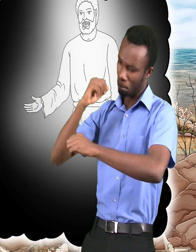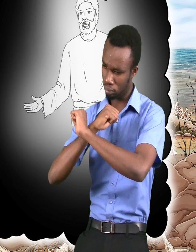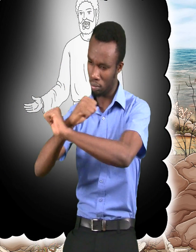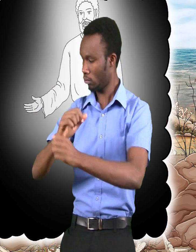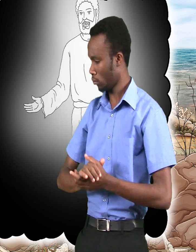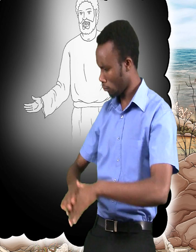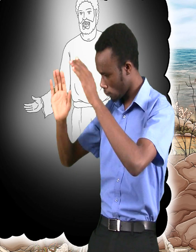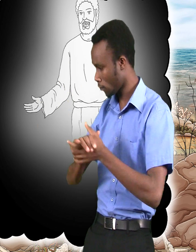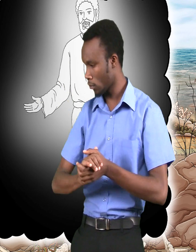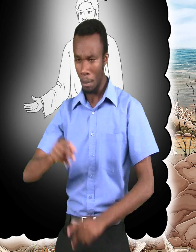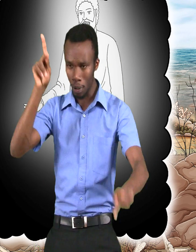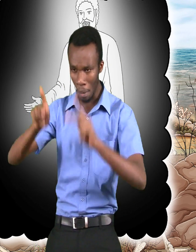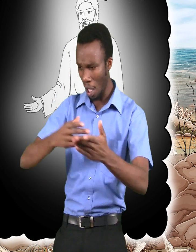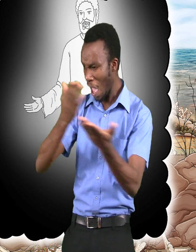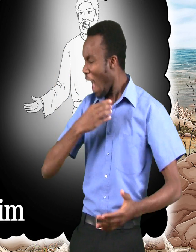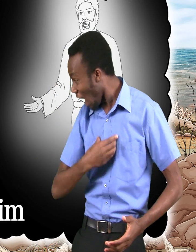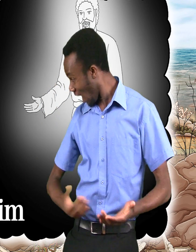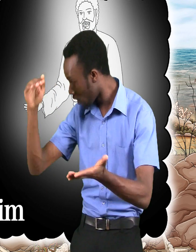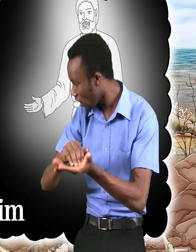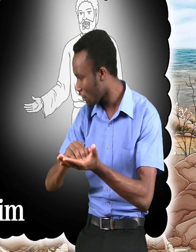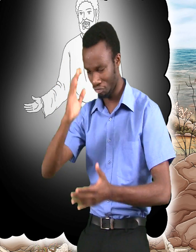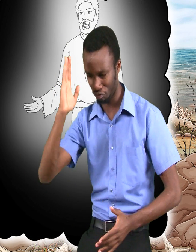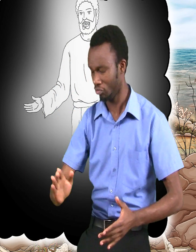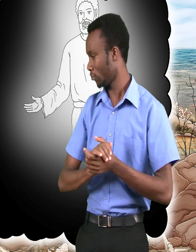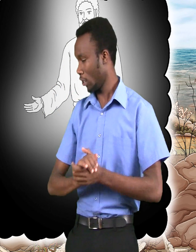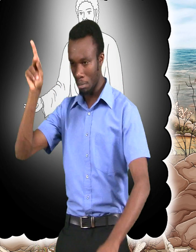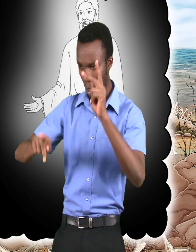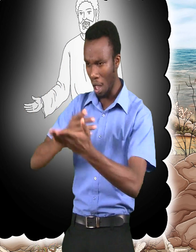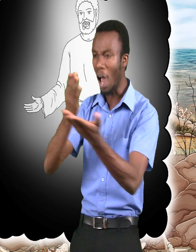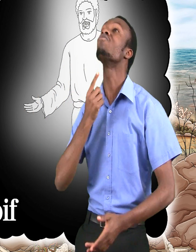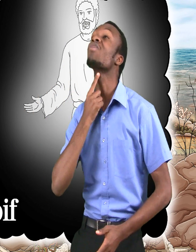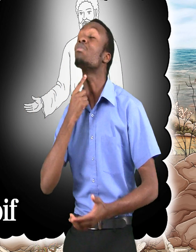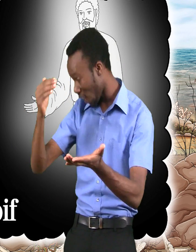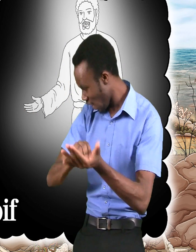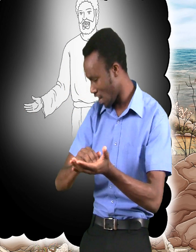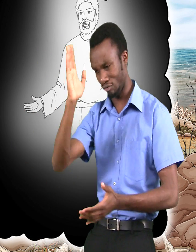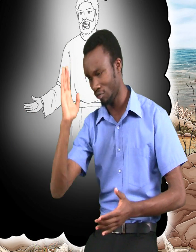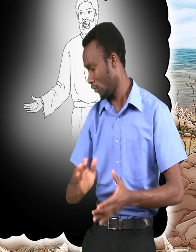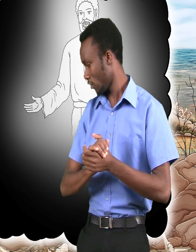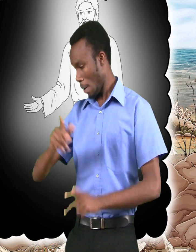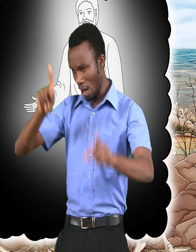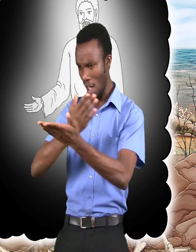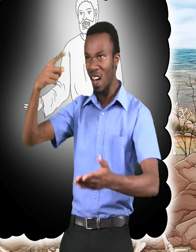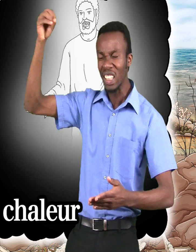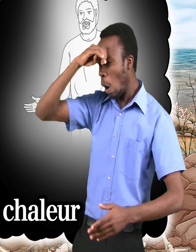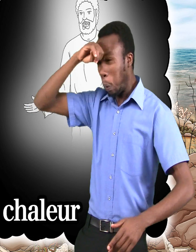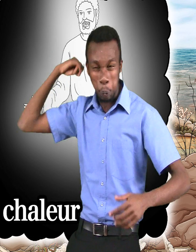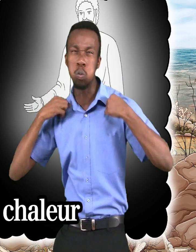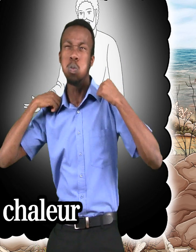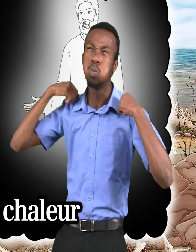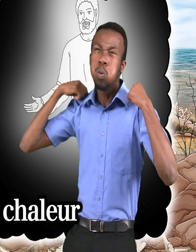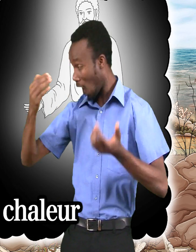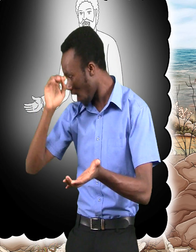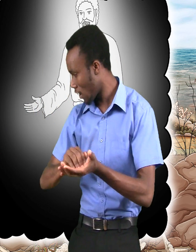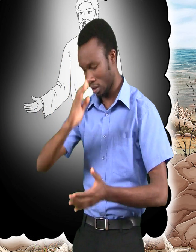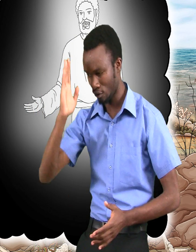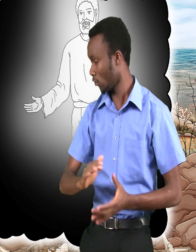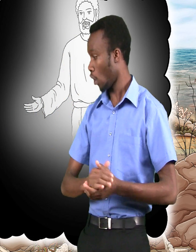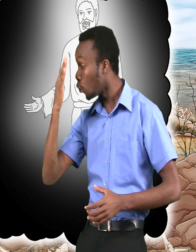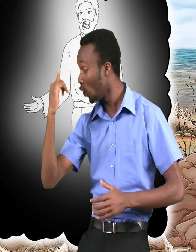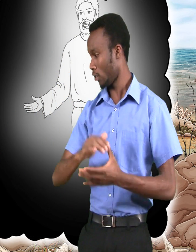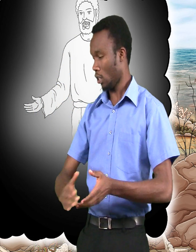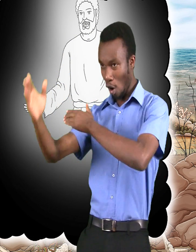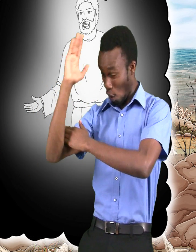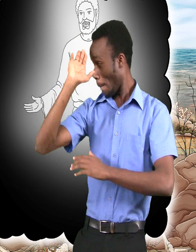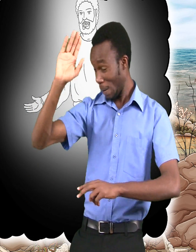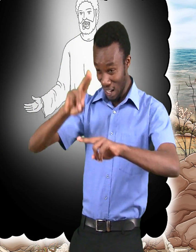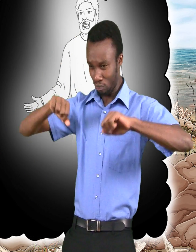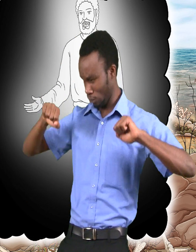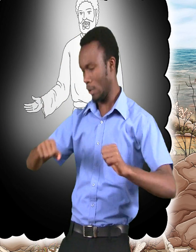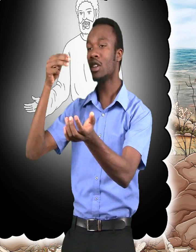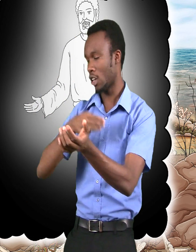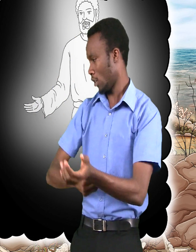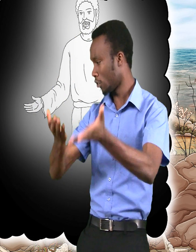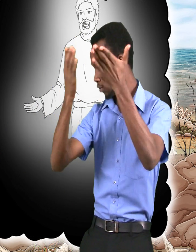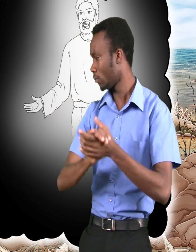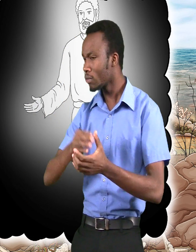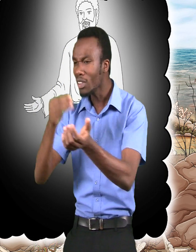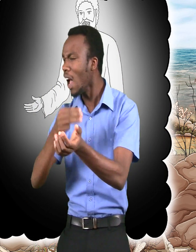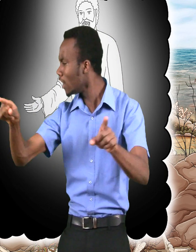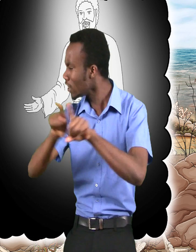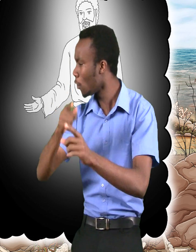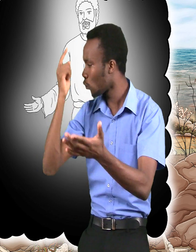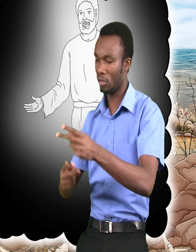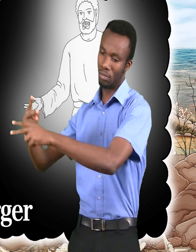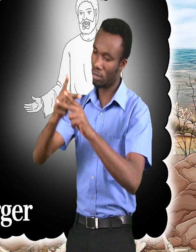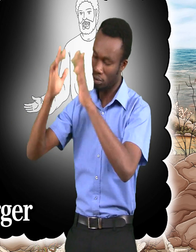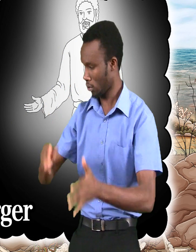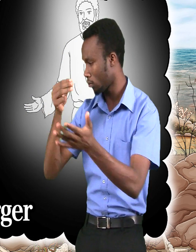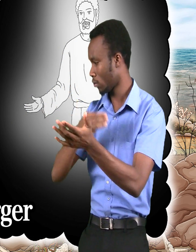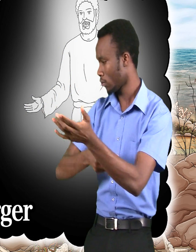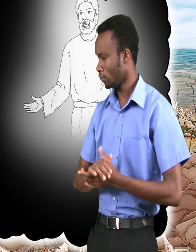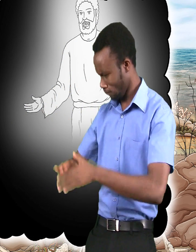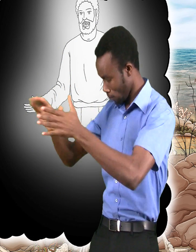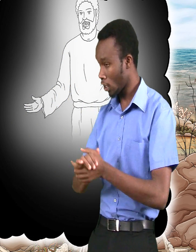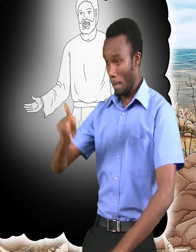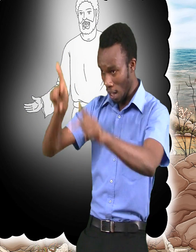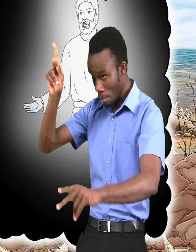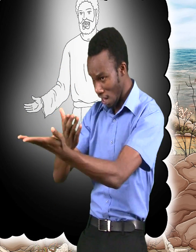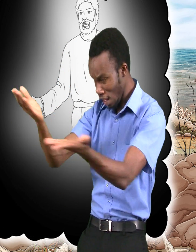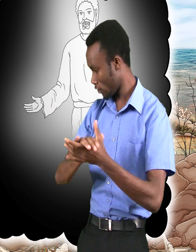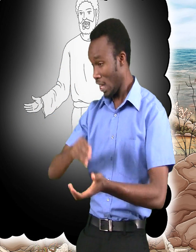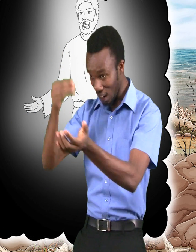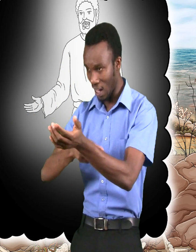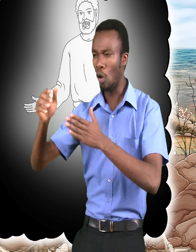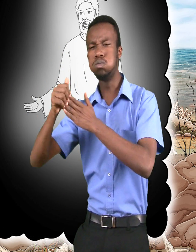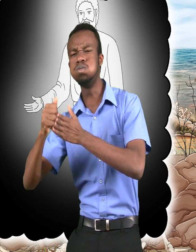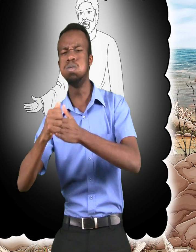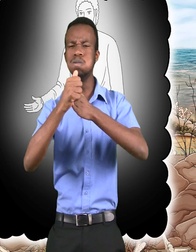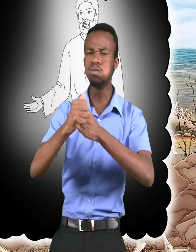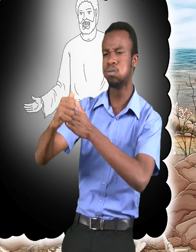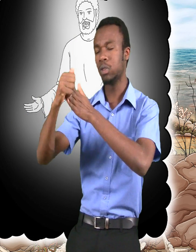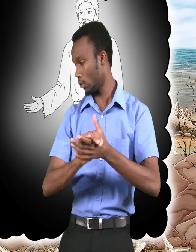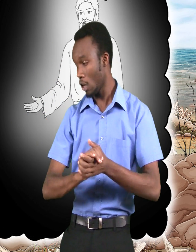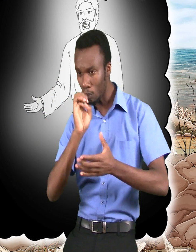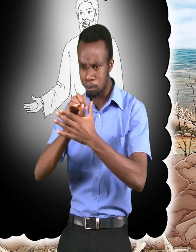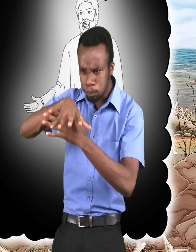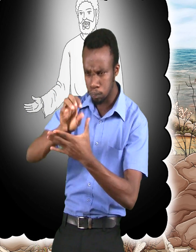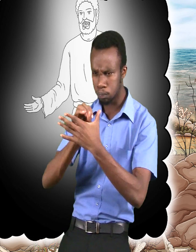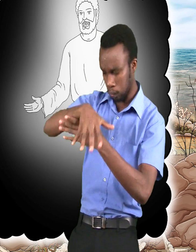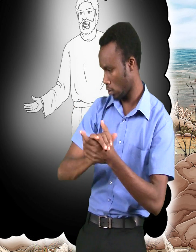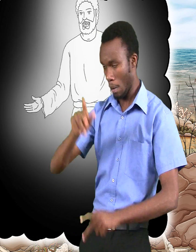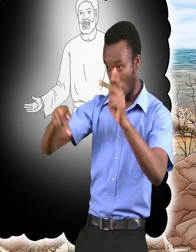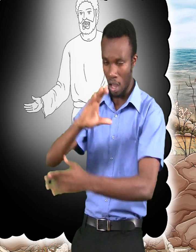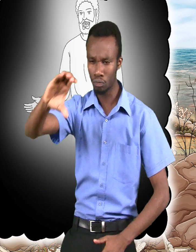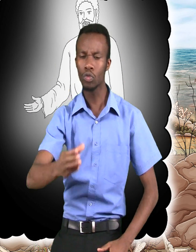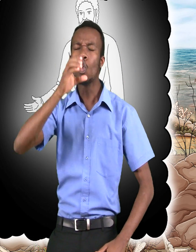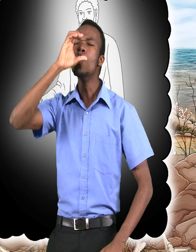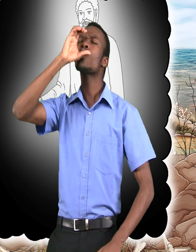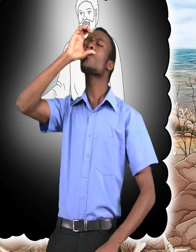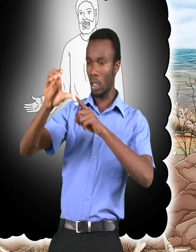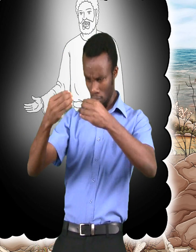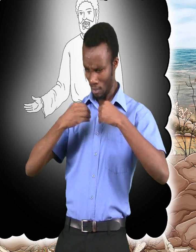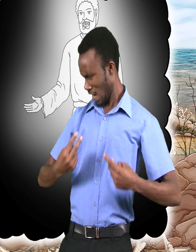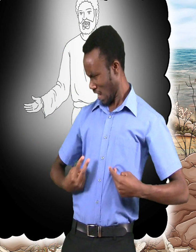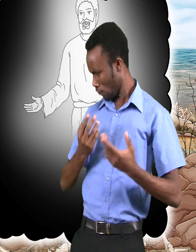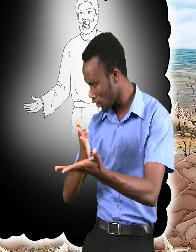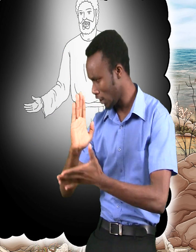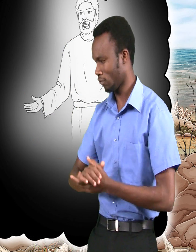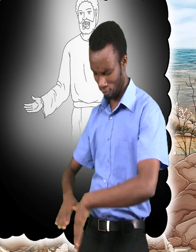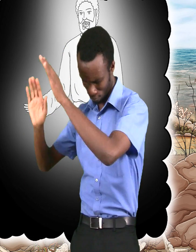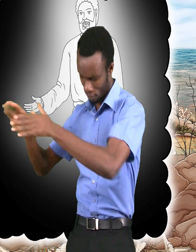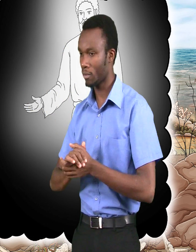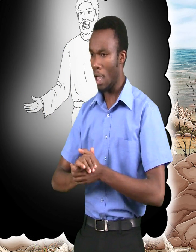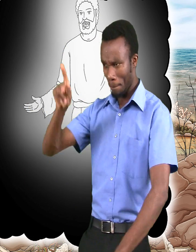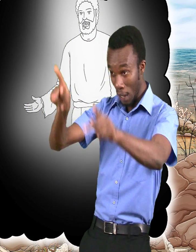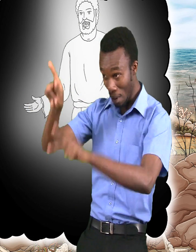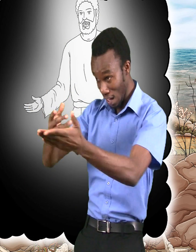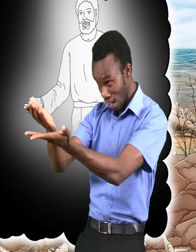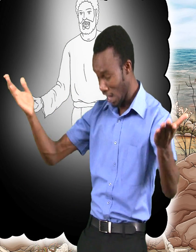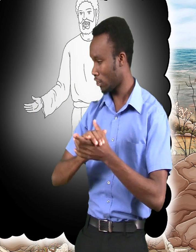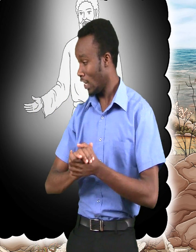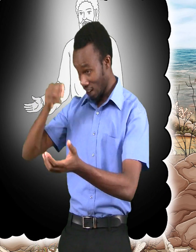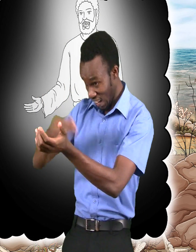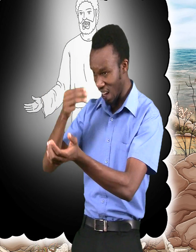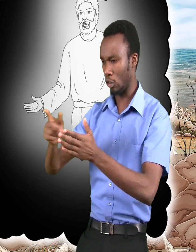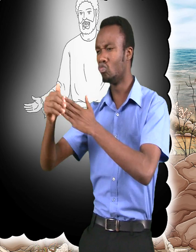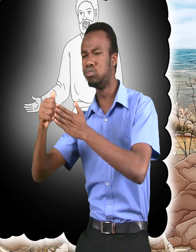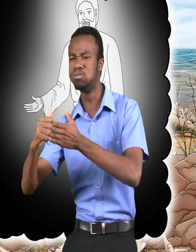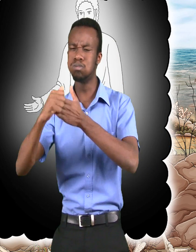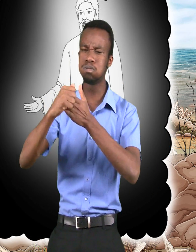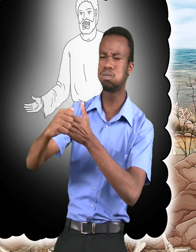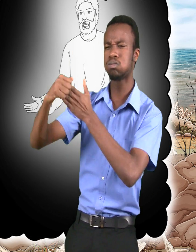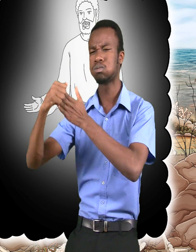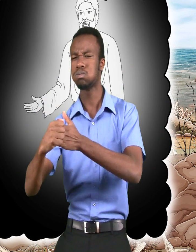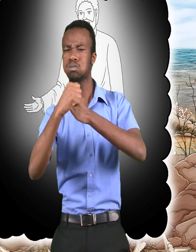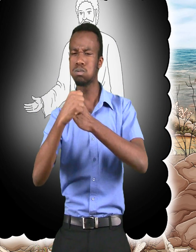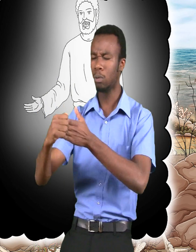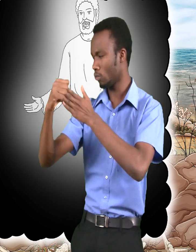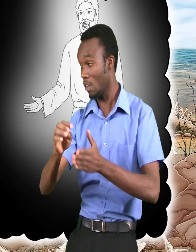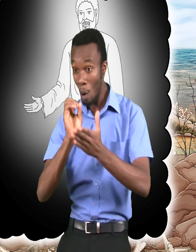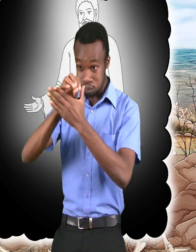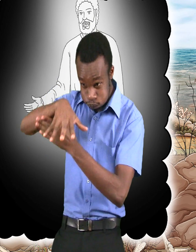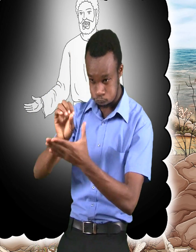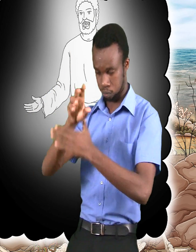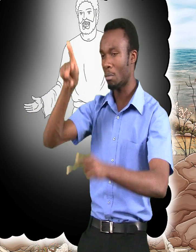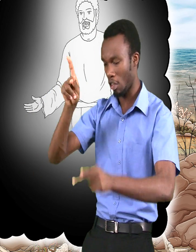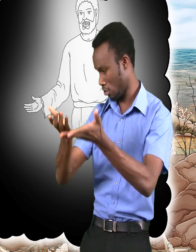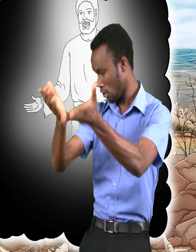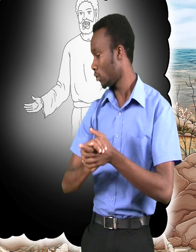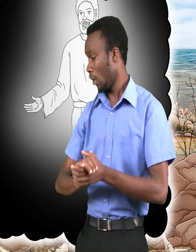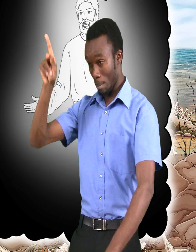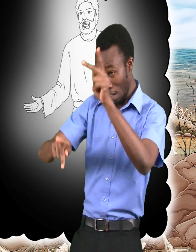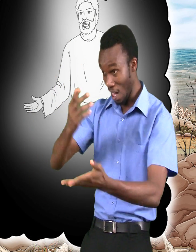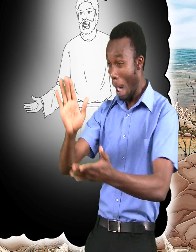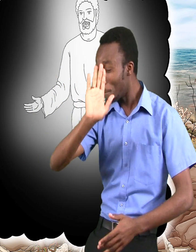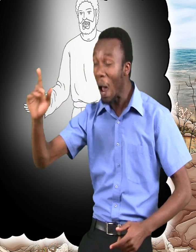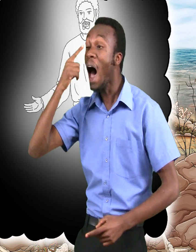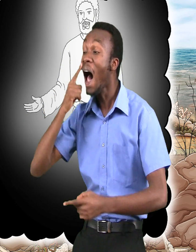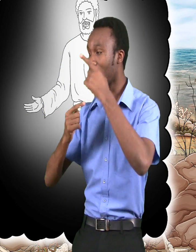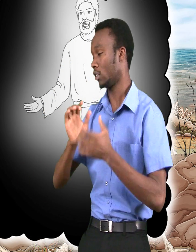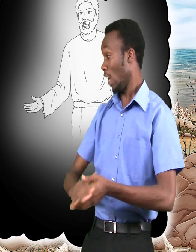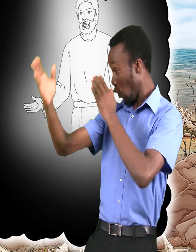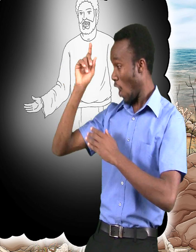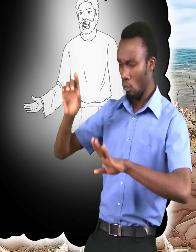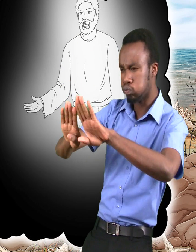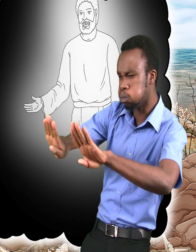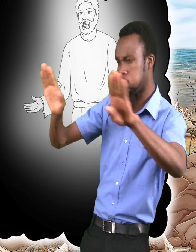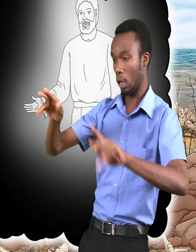and the One seated on the throne will spread His tabernacle over them. ‘Never again will they hunger, and never will they thirst; nor will the sun beat down upon them, nor any scorching heat.’